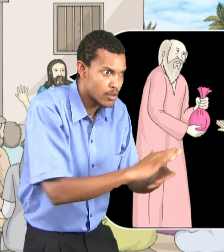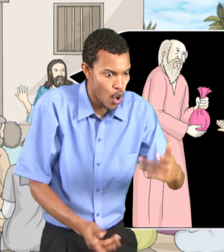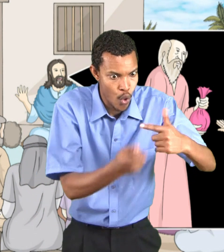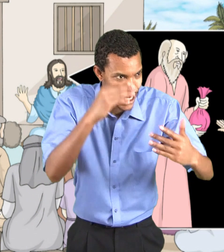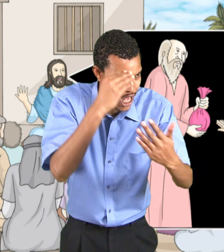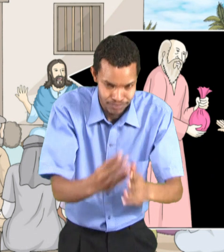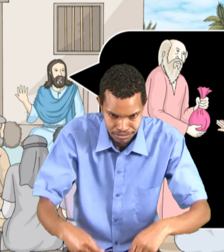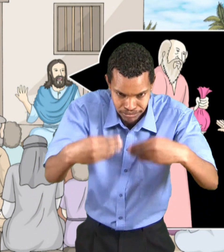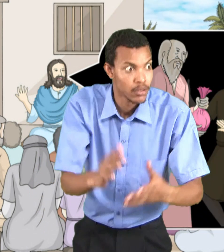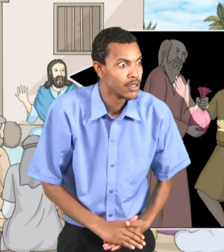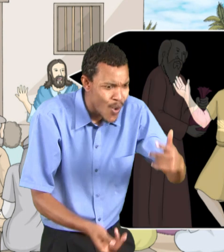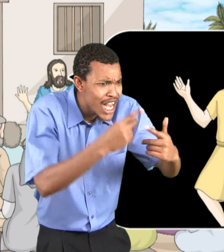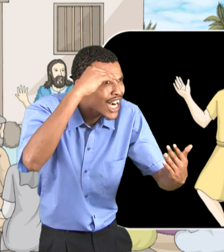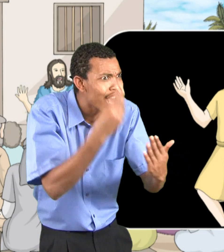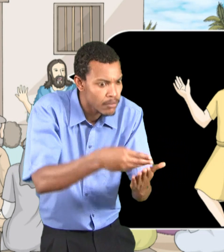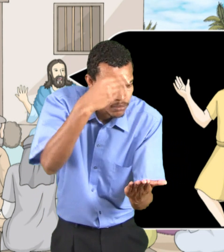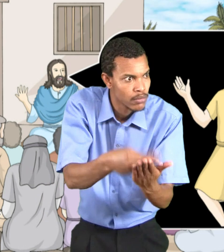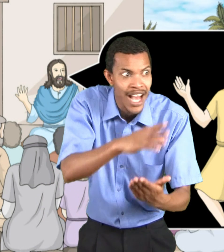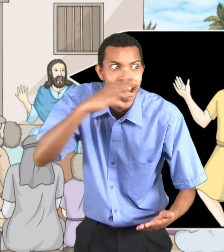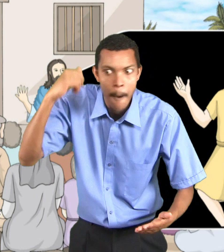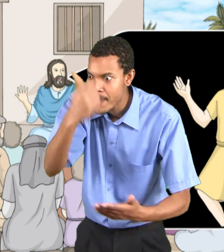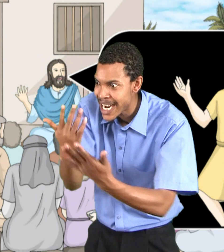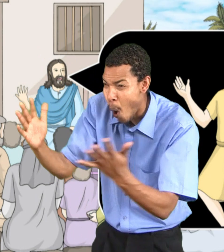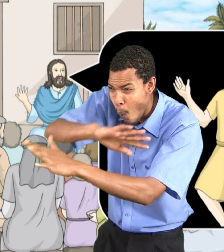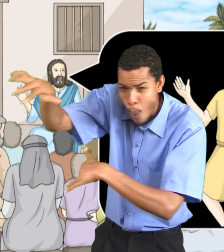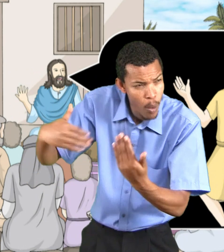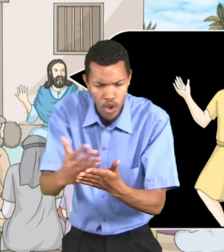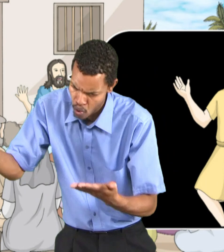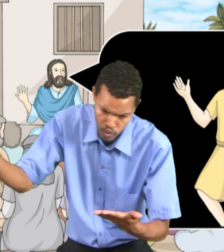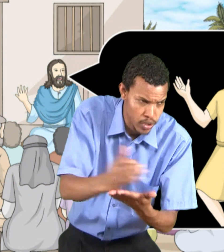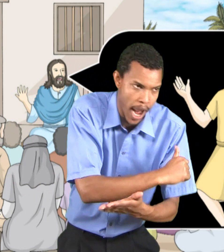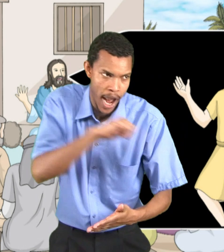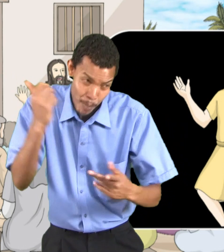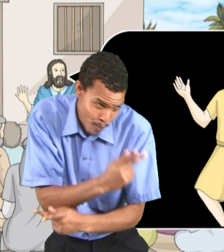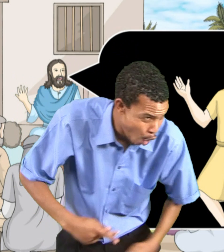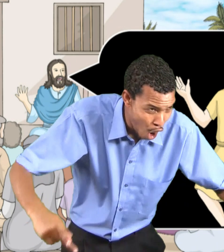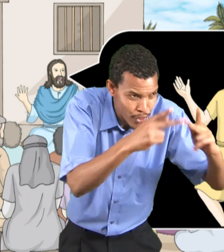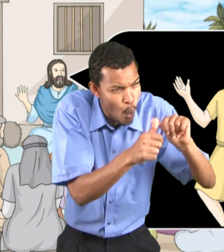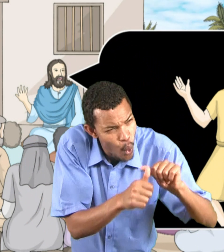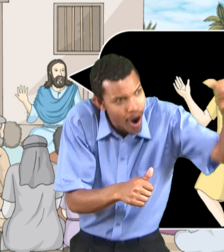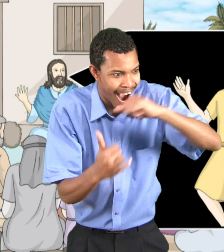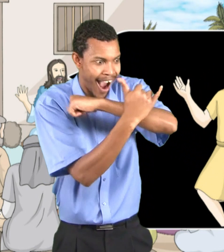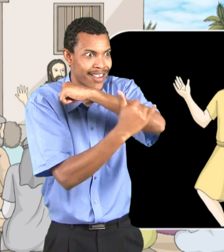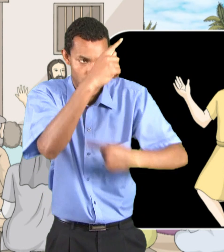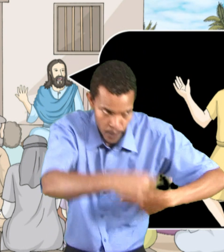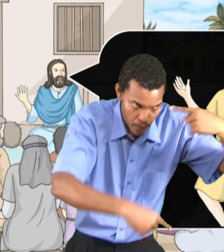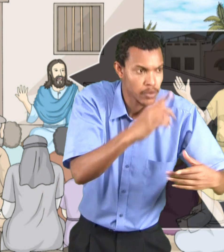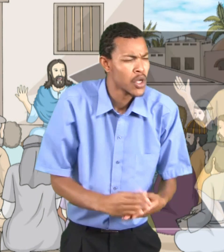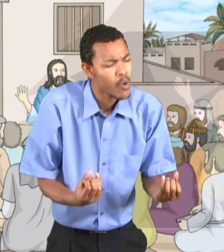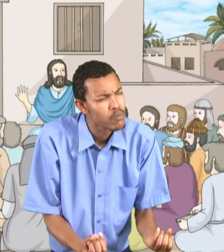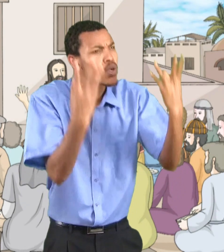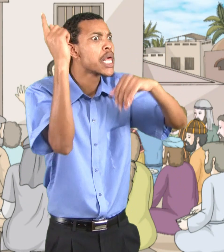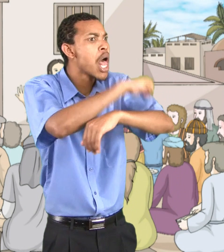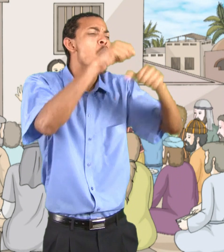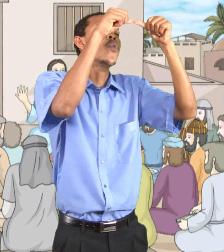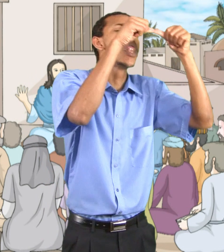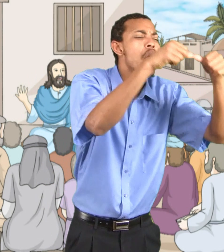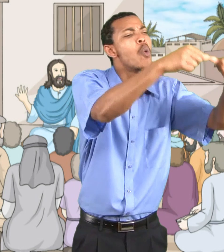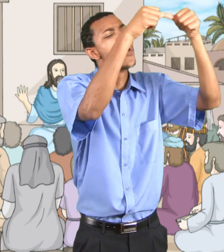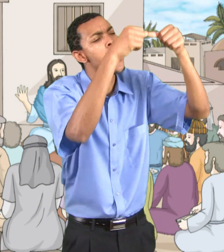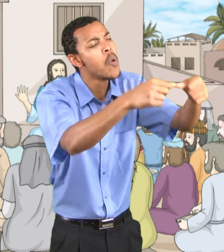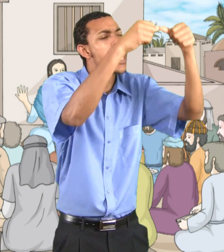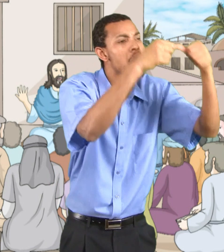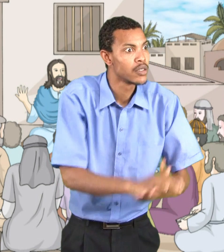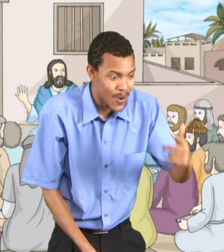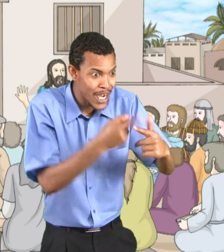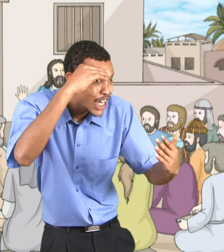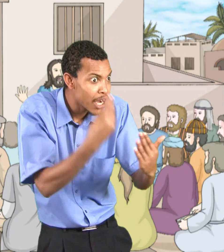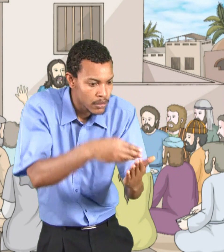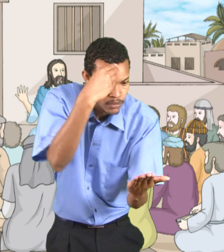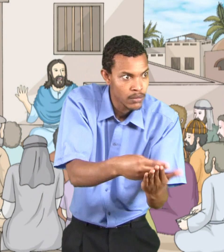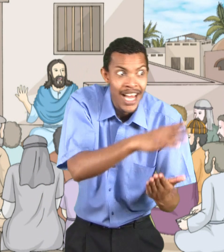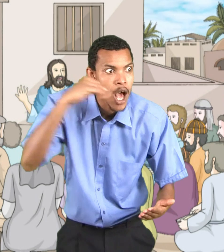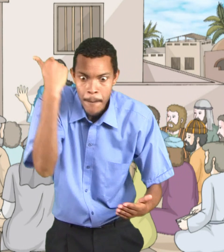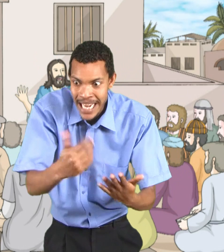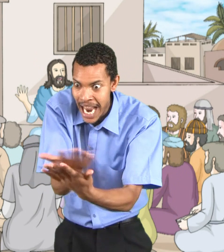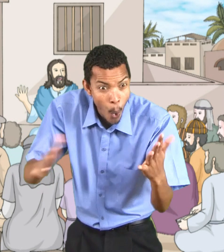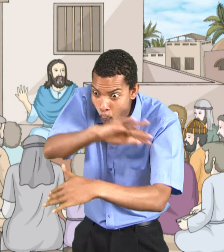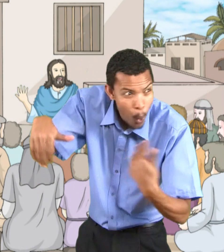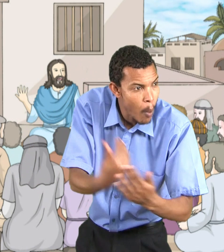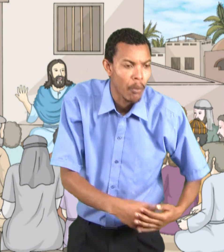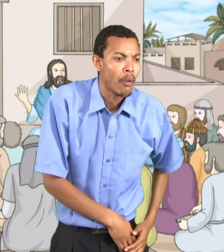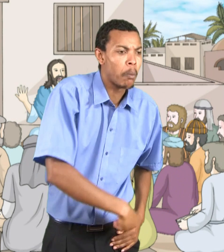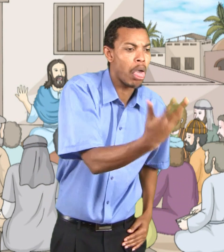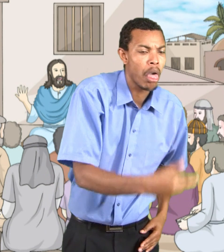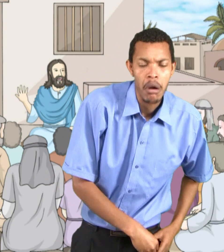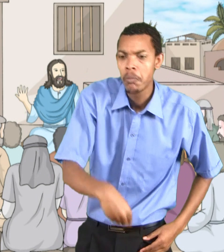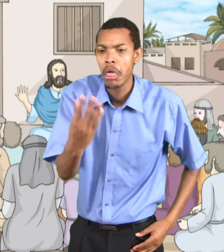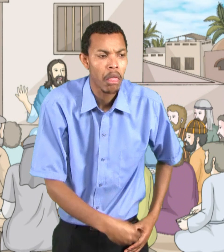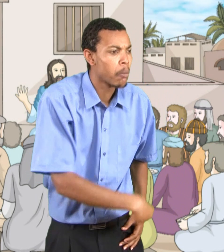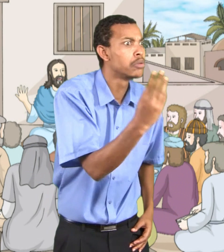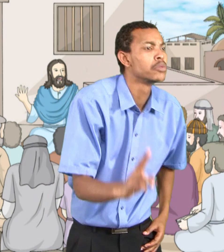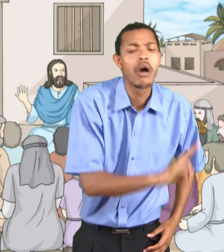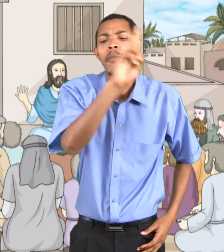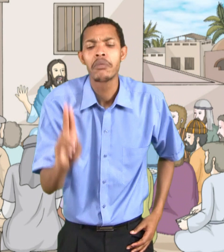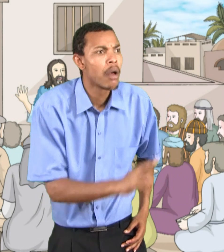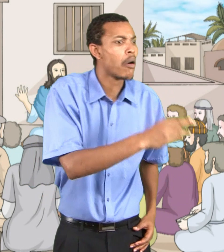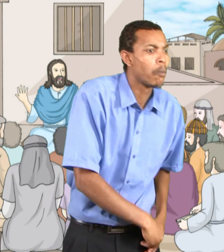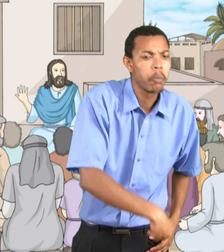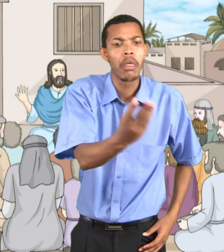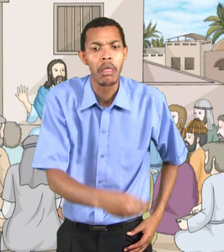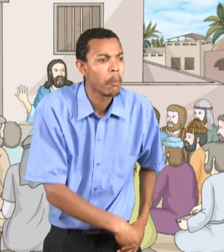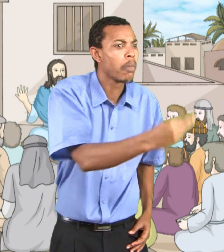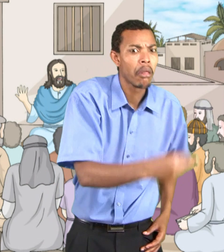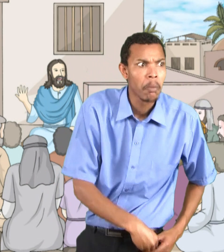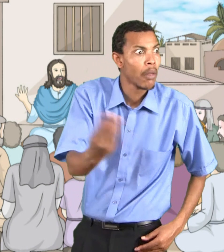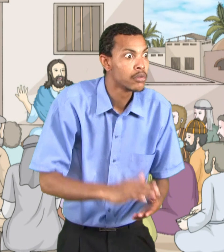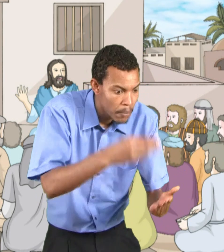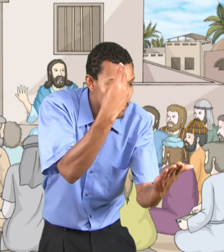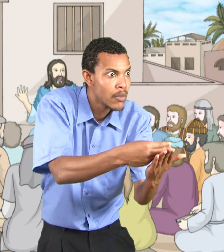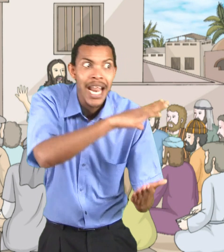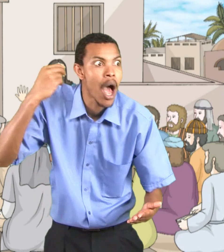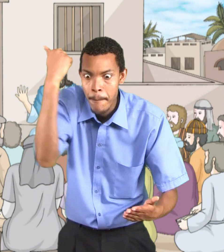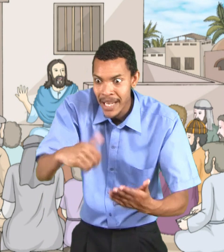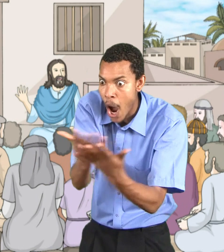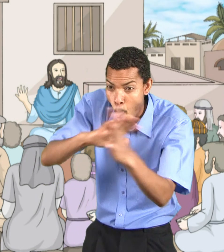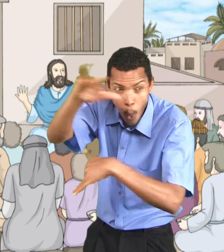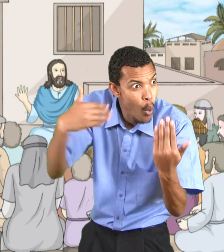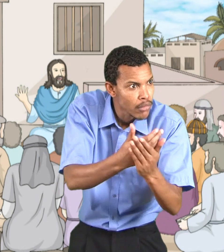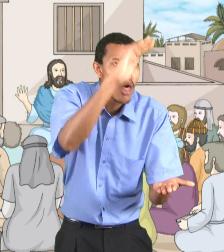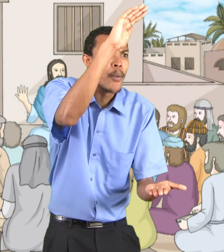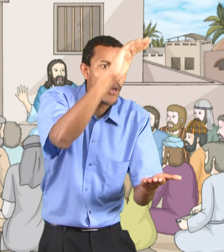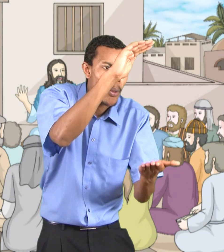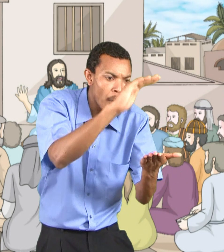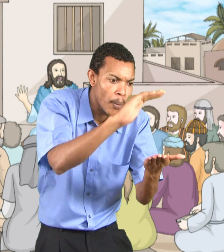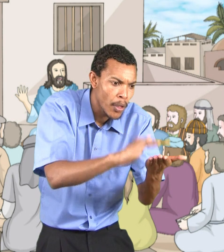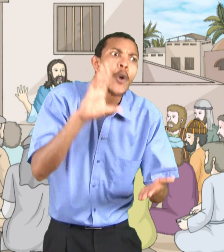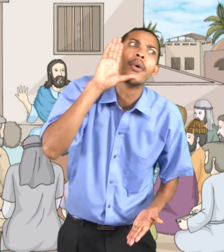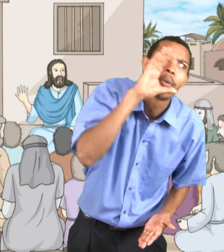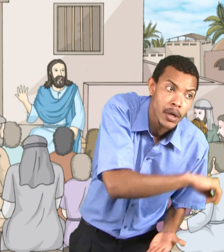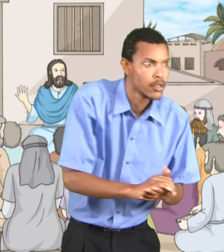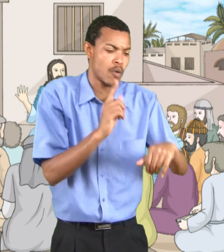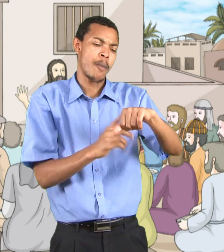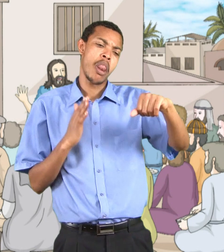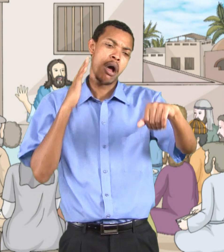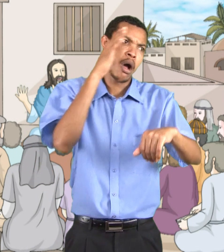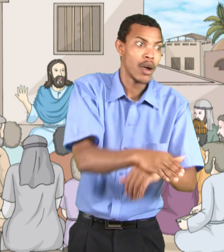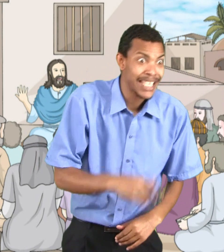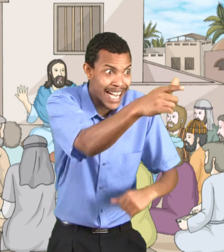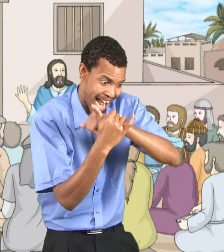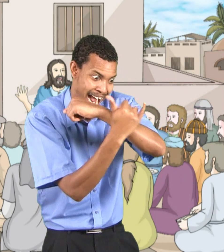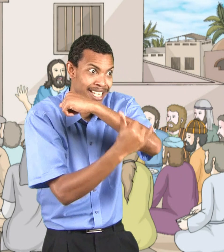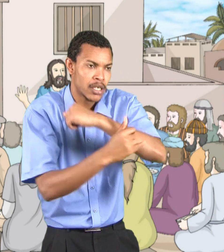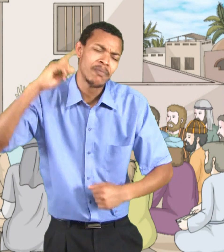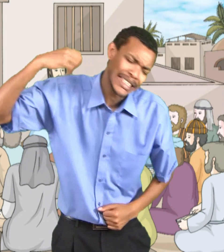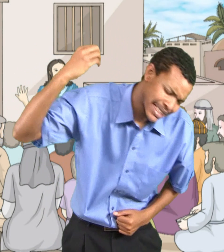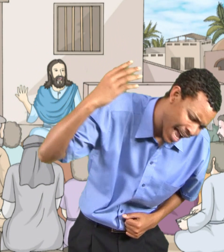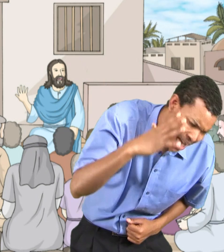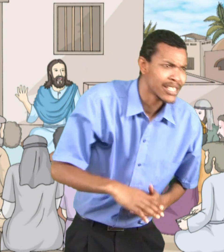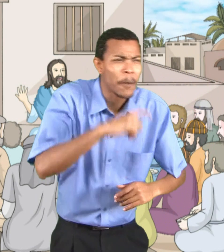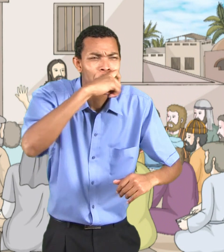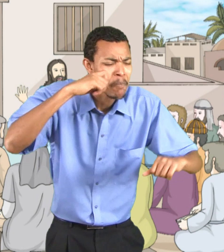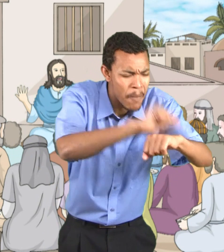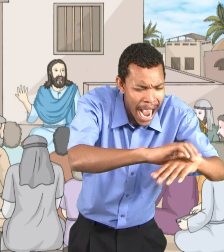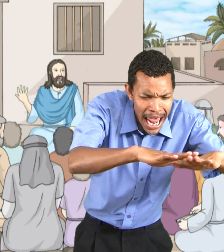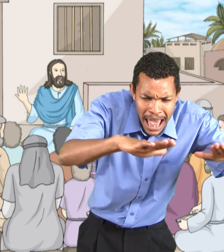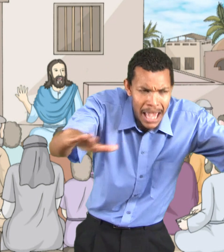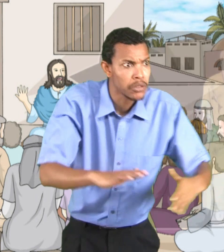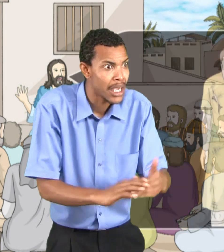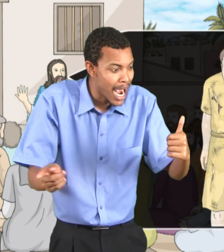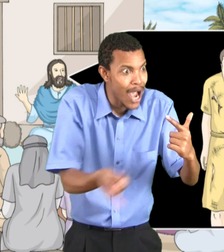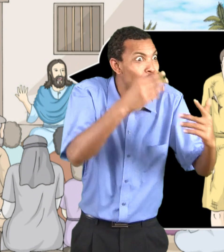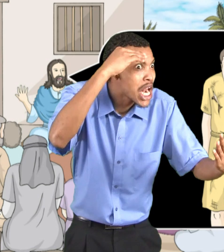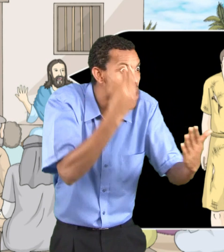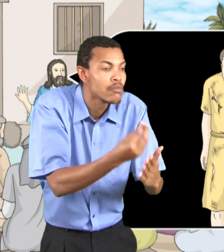After a few days, the younger son got everything together and journeyed to a distant country, where he squandered his wealth in wild living.